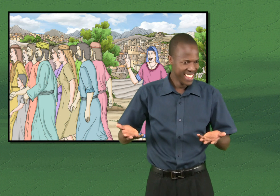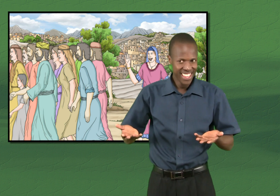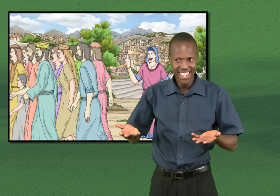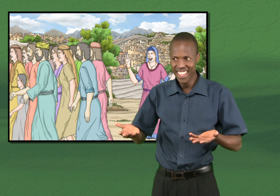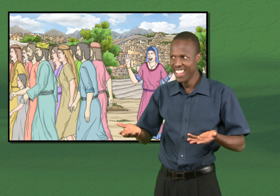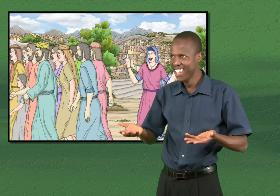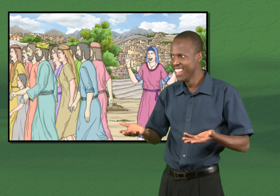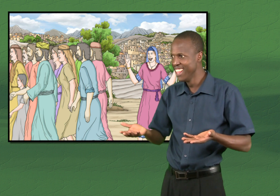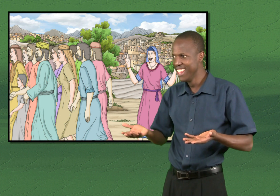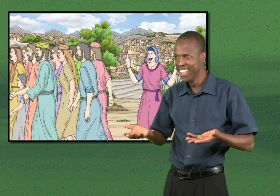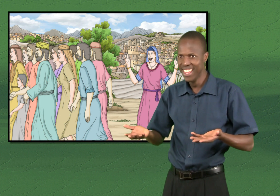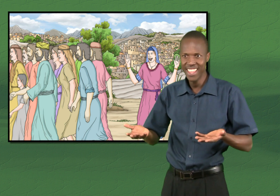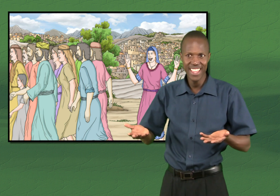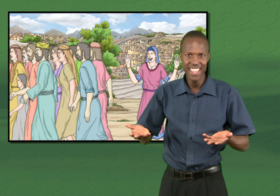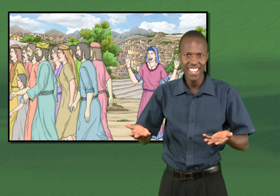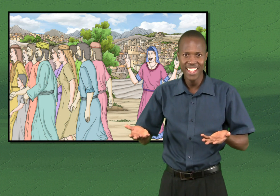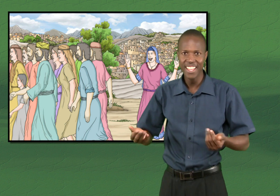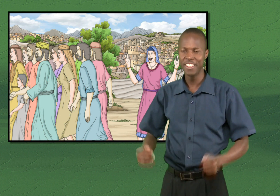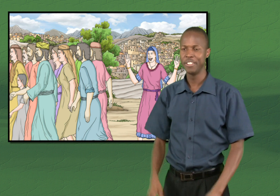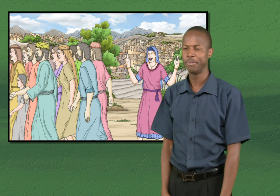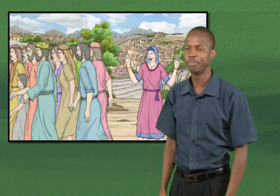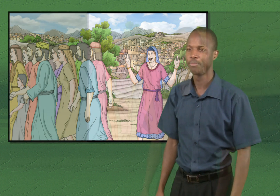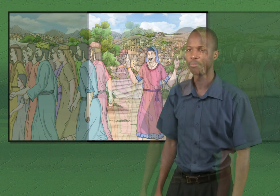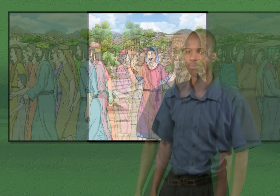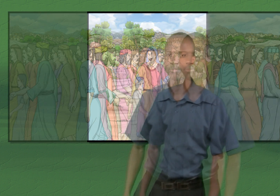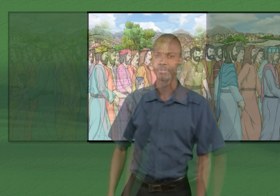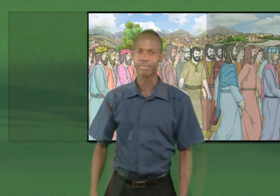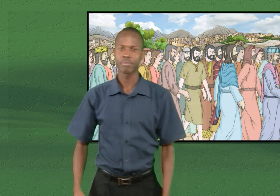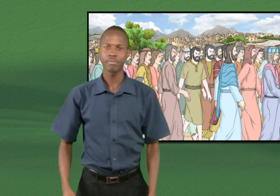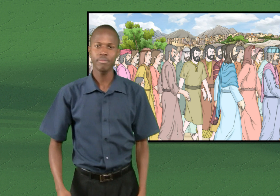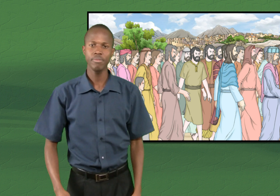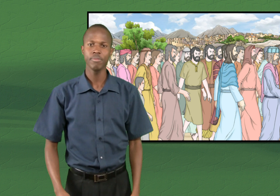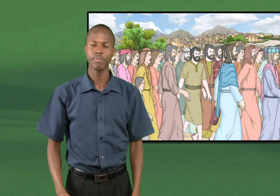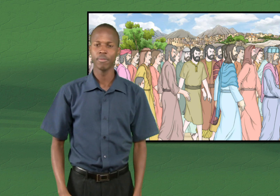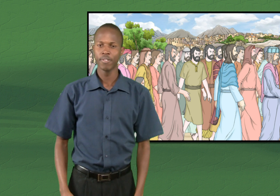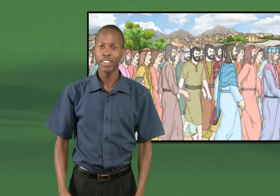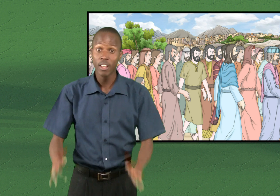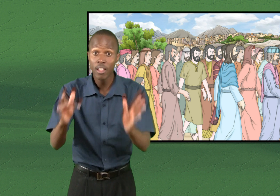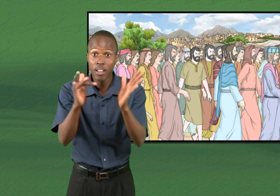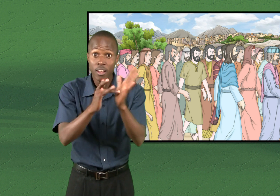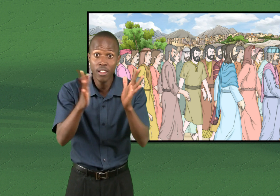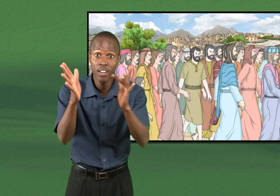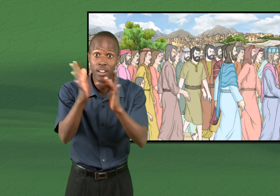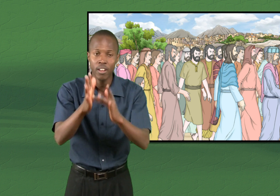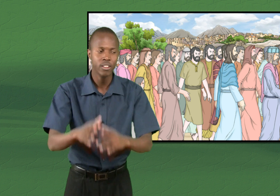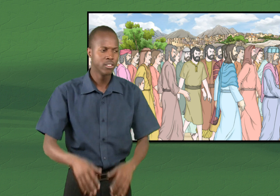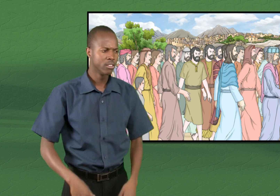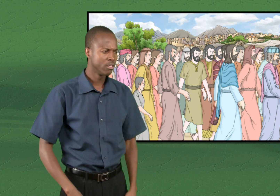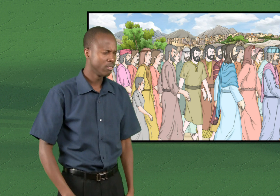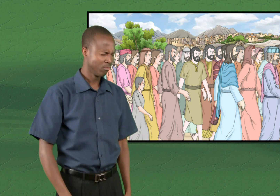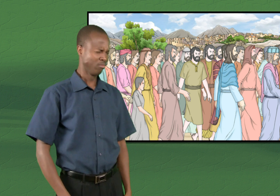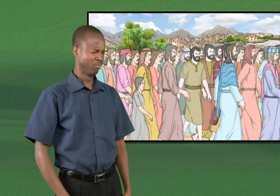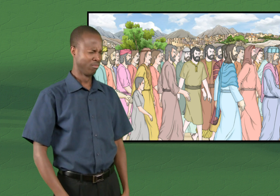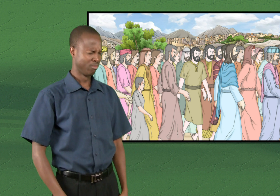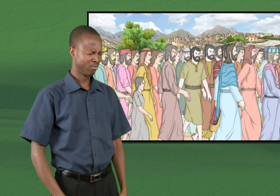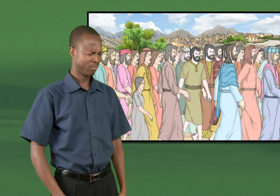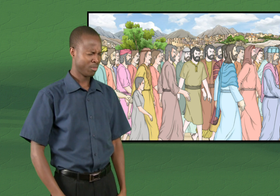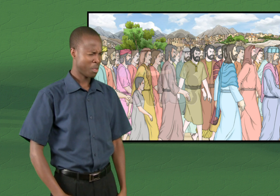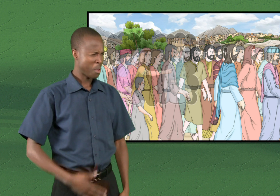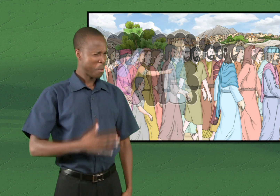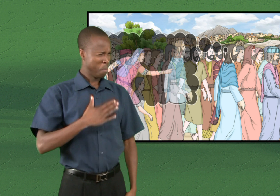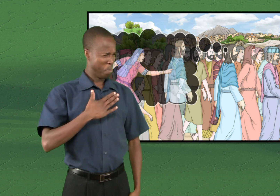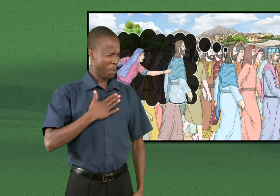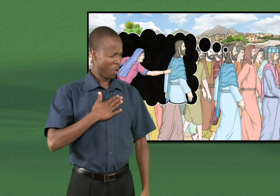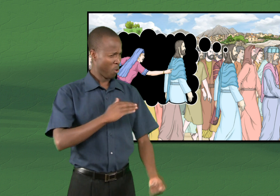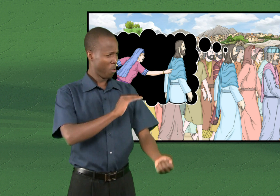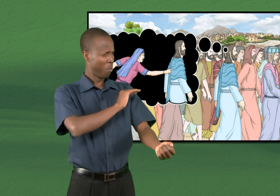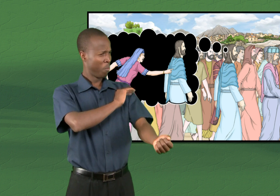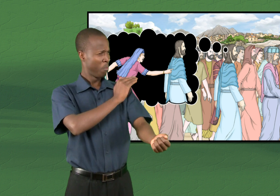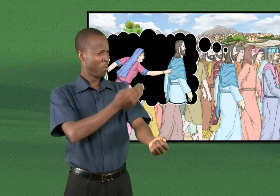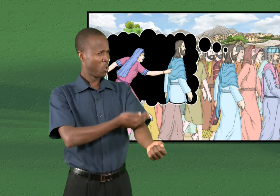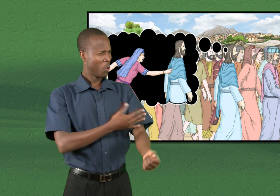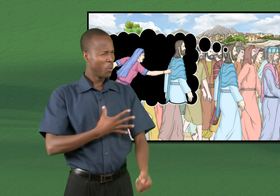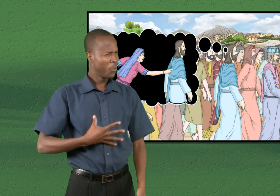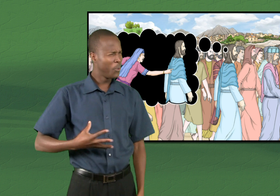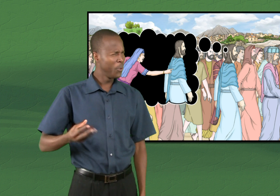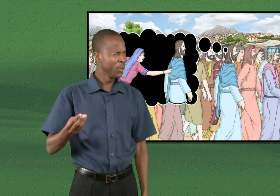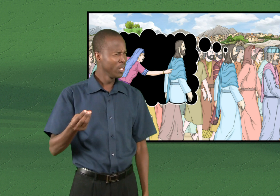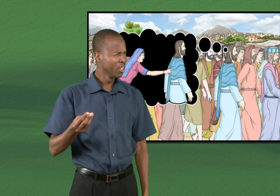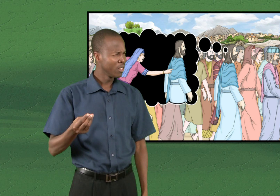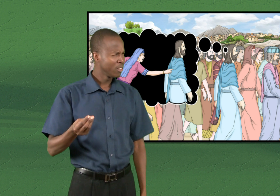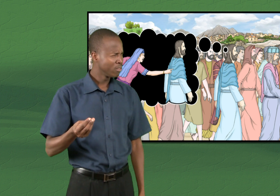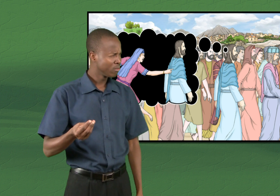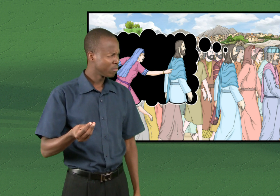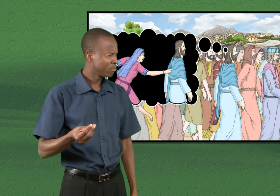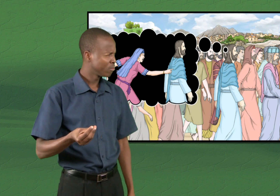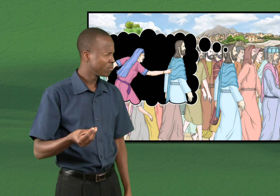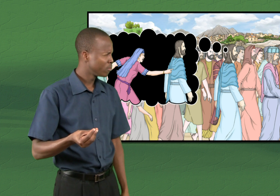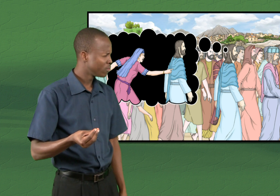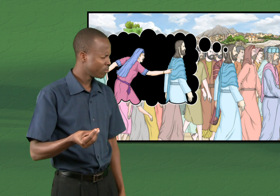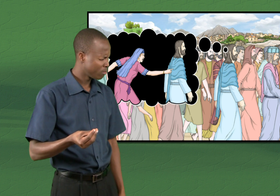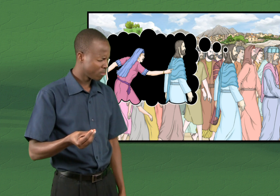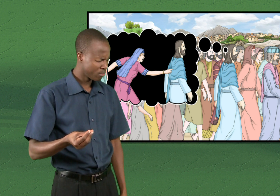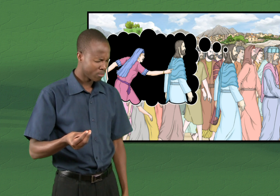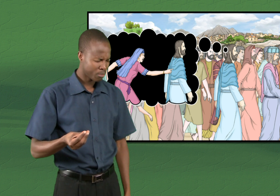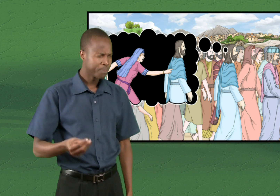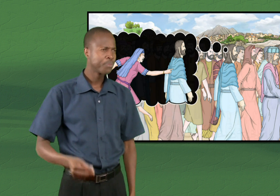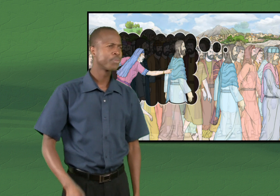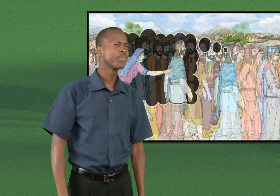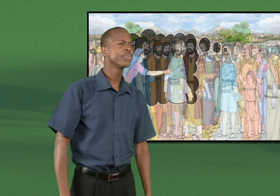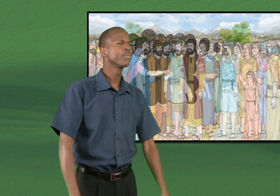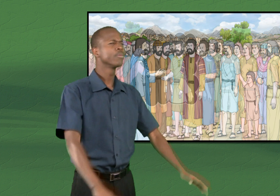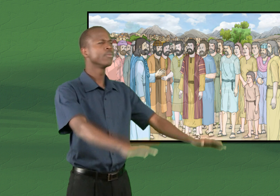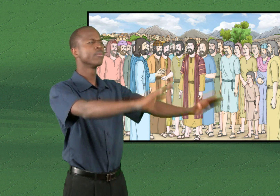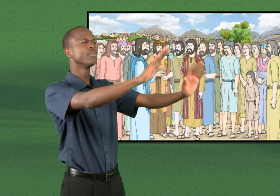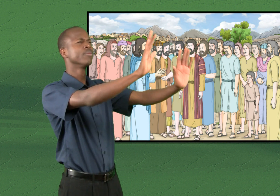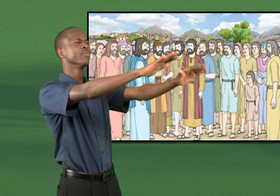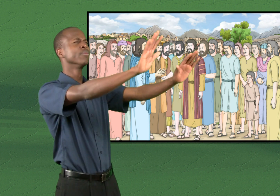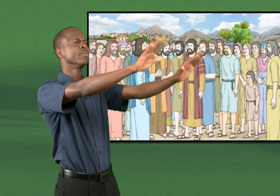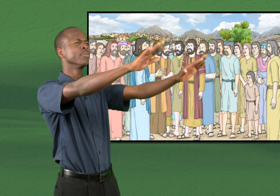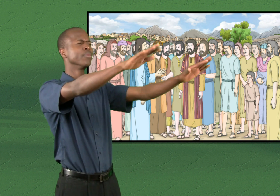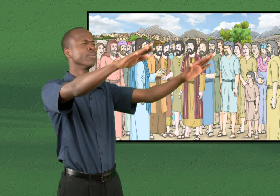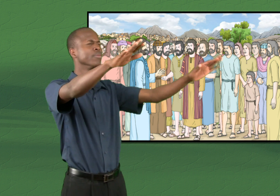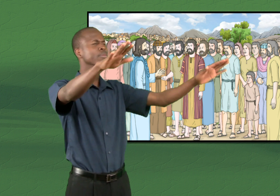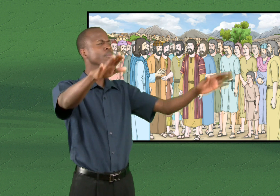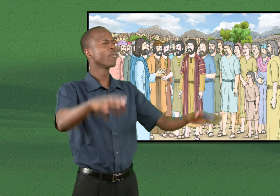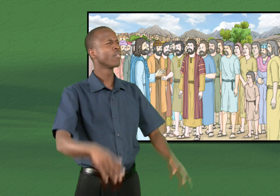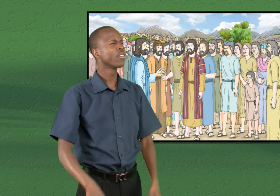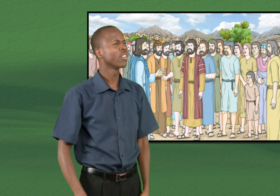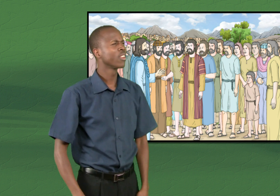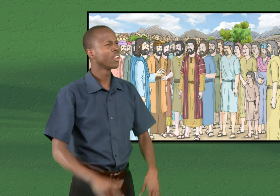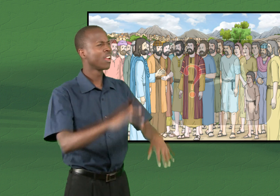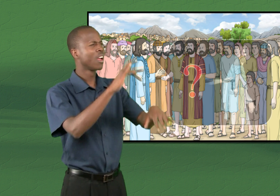At once Jesus was aware that power had gone out from Him.